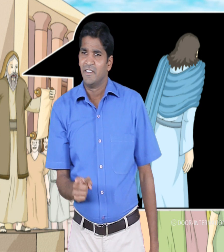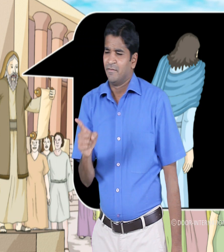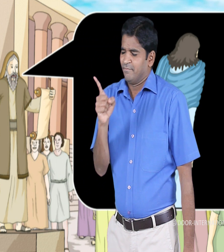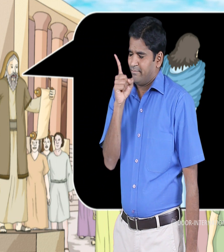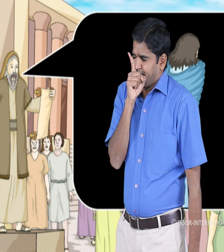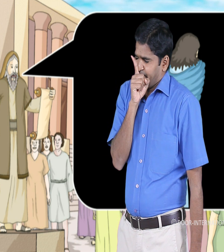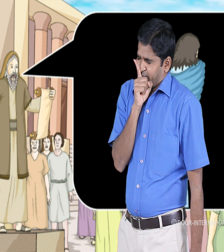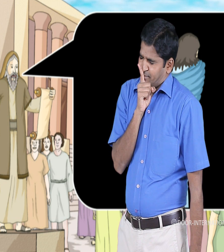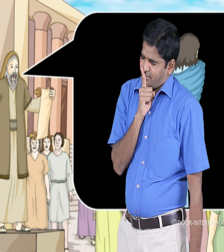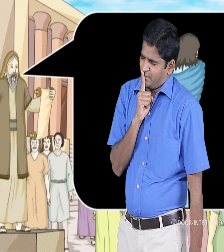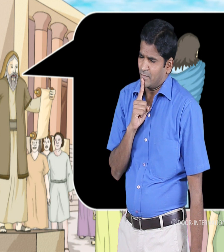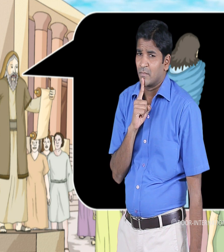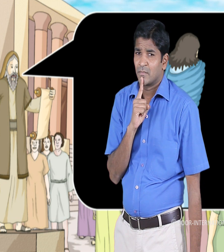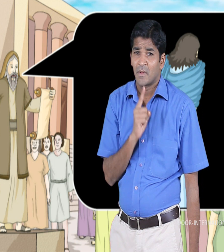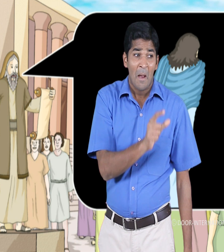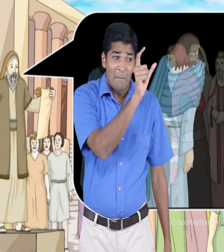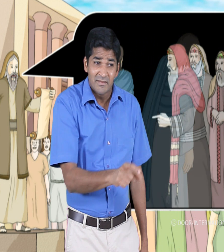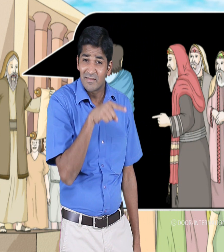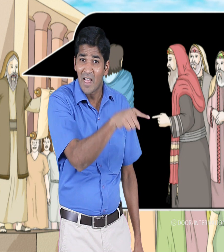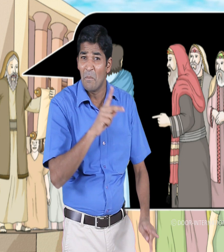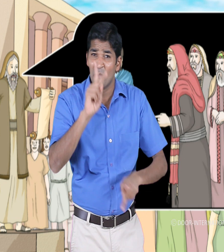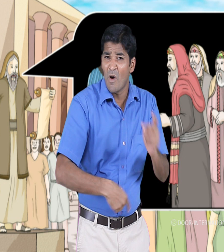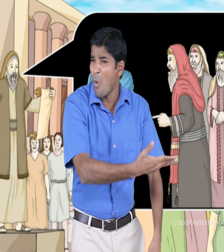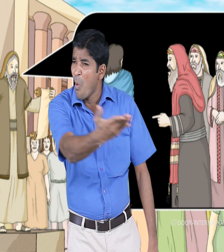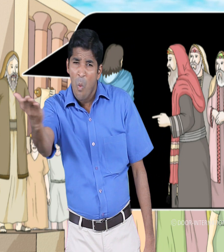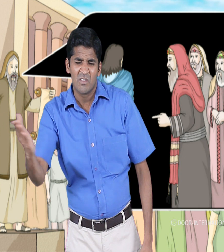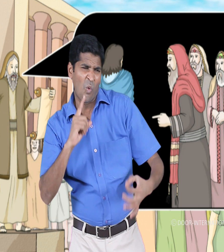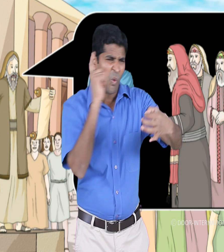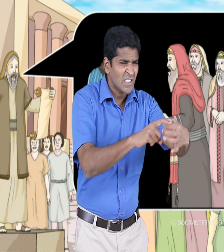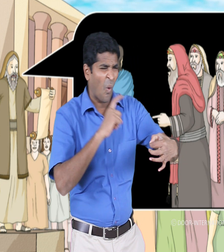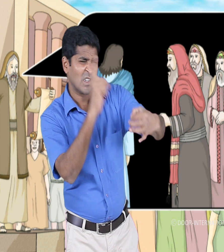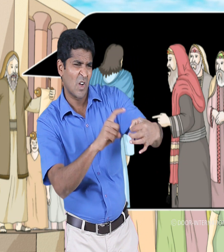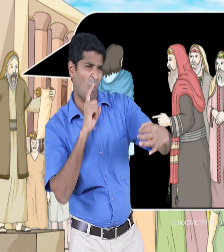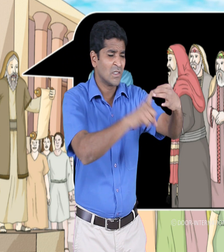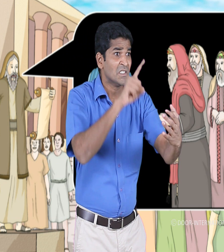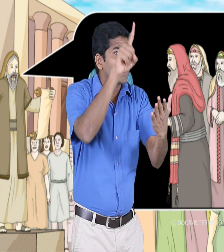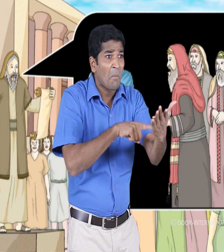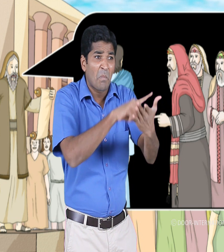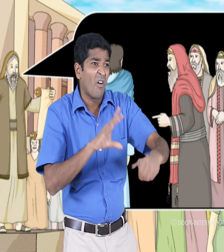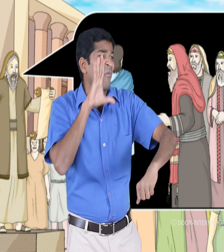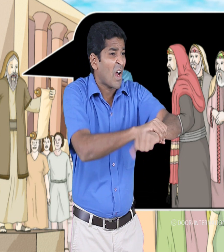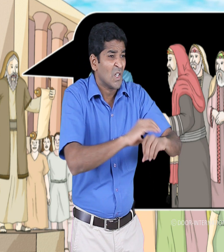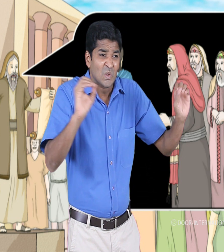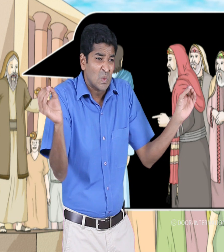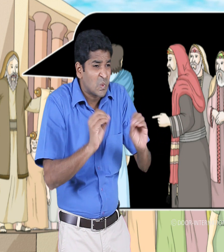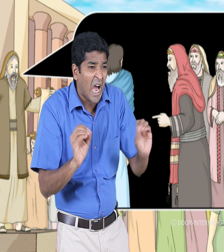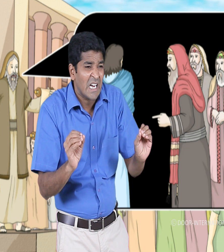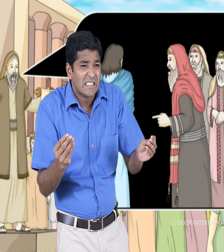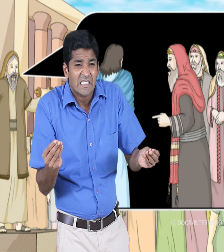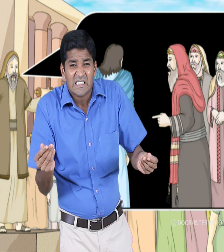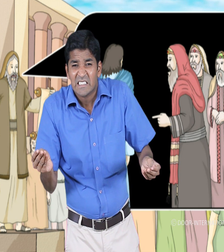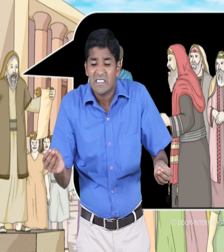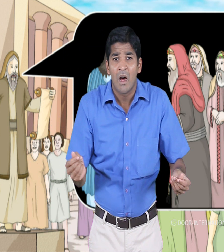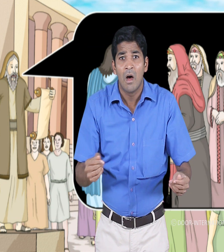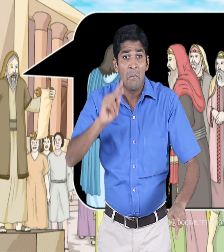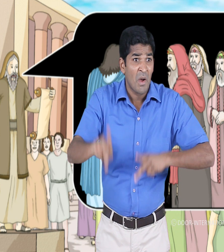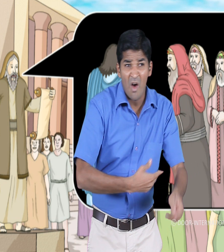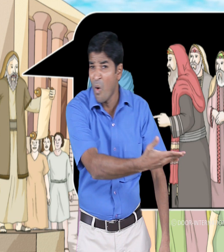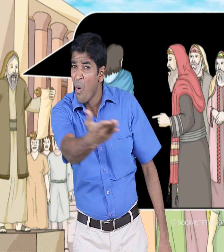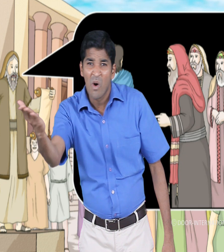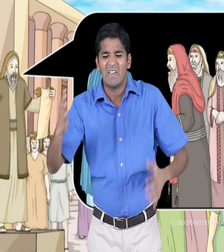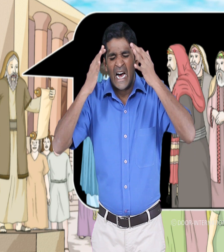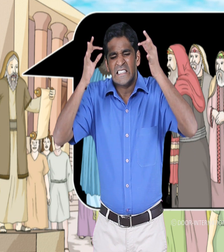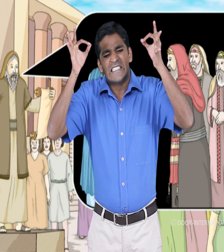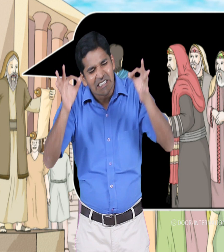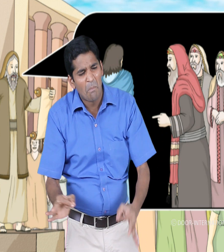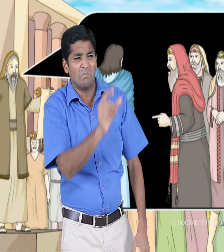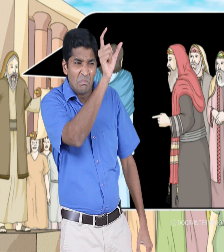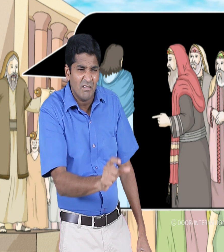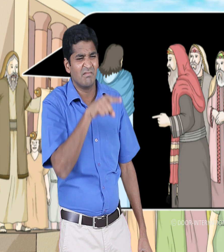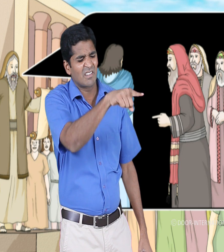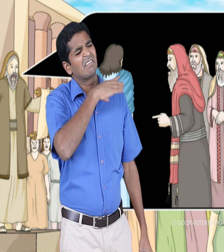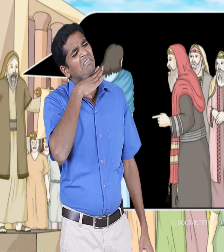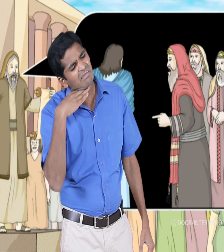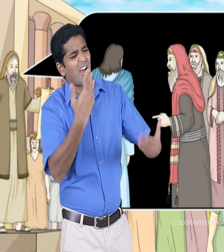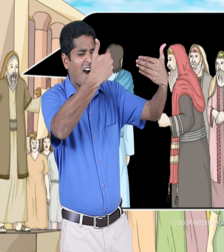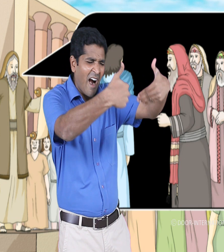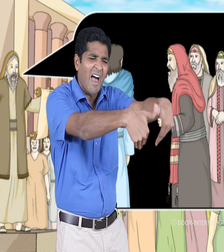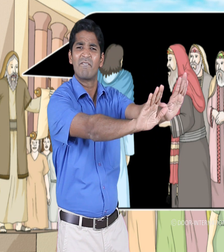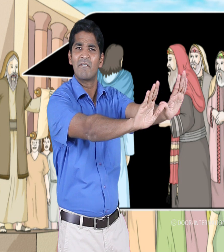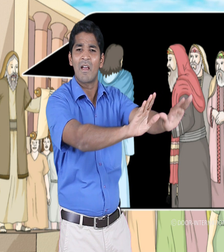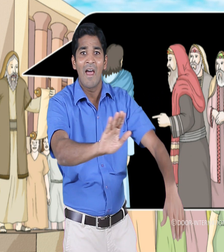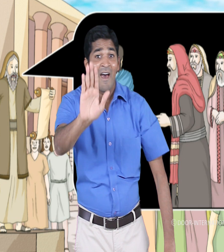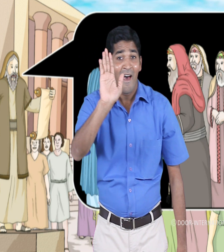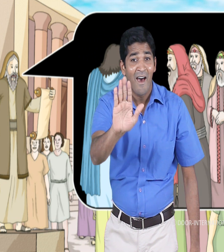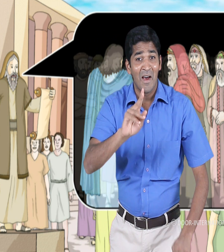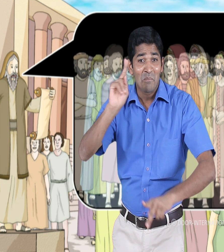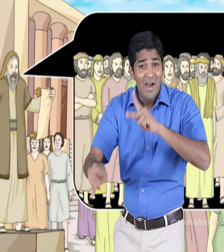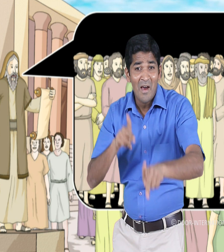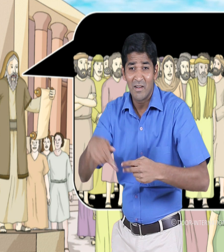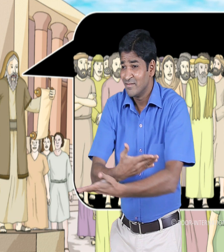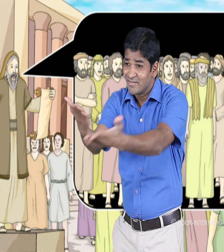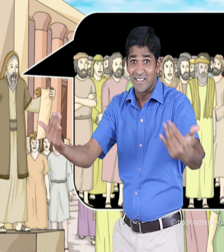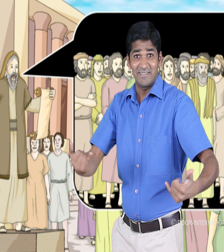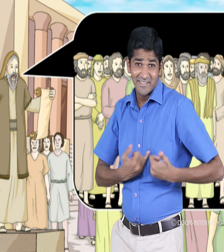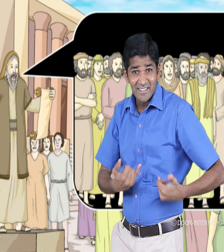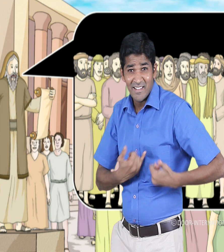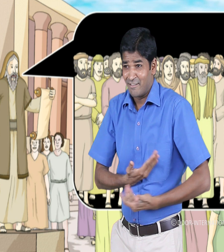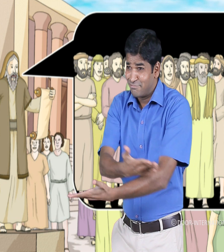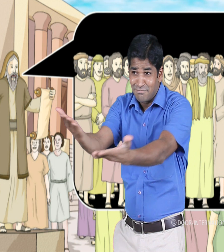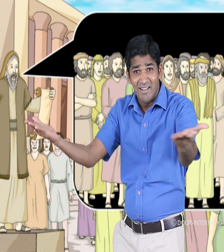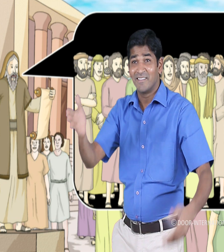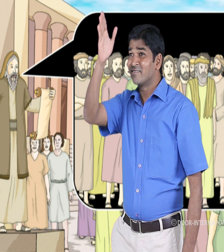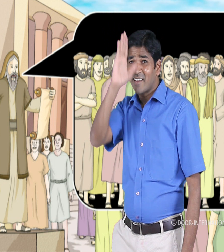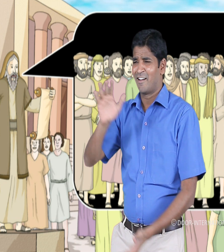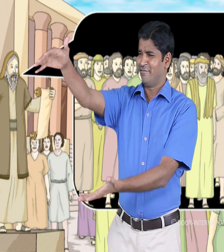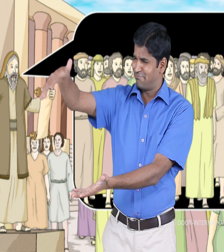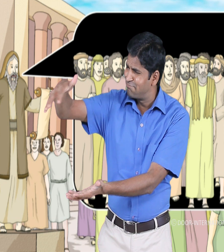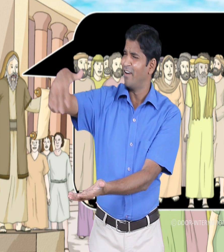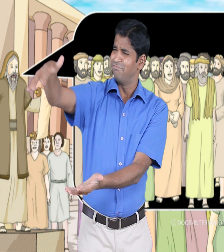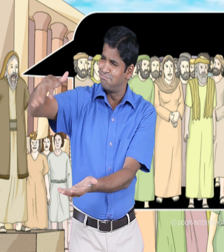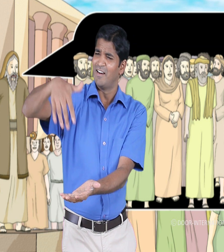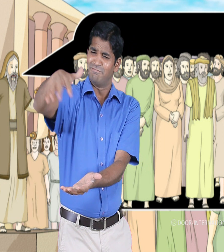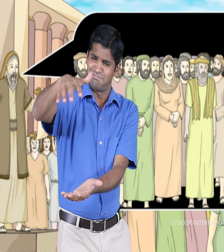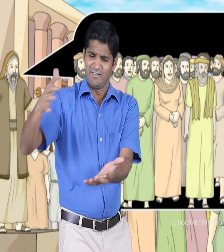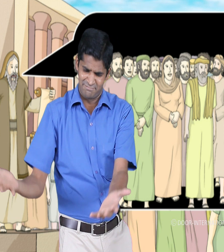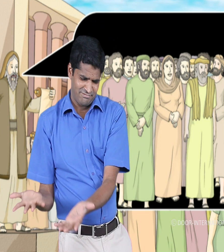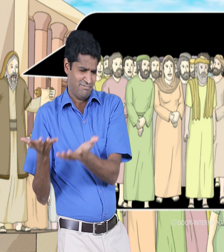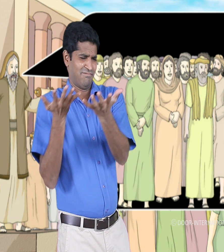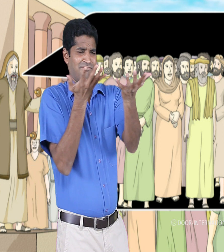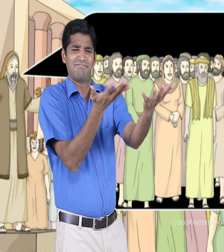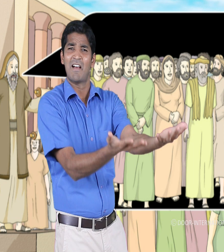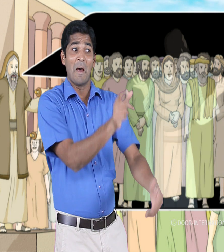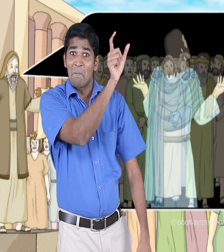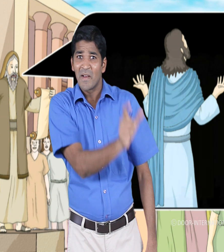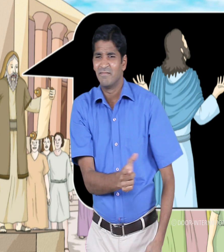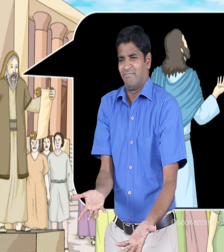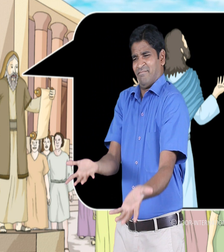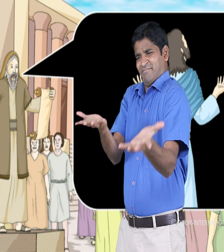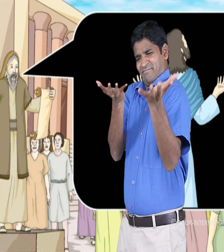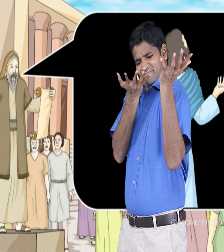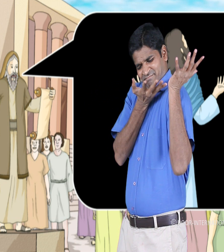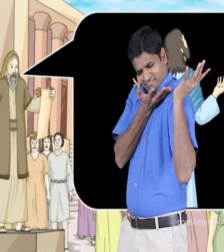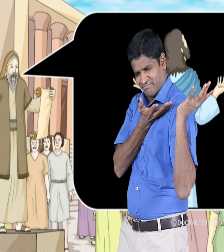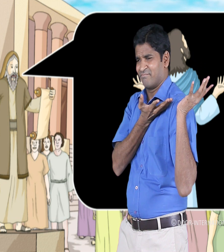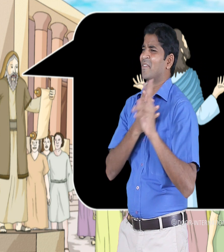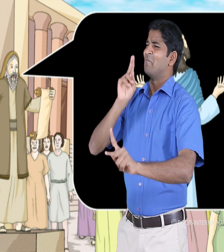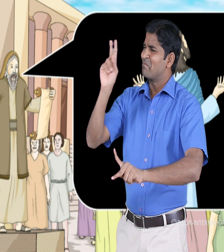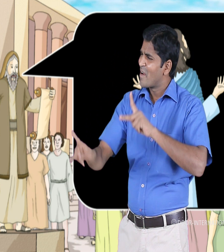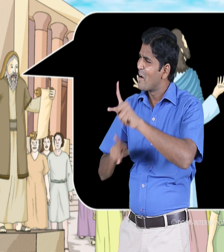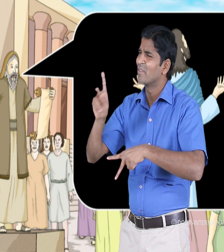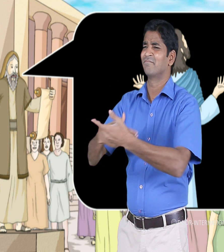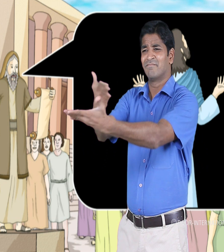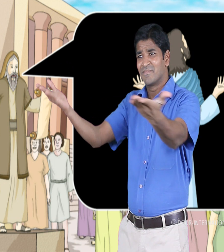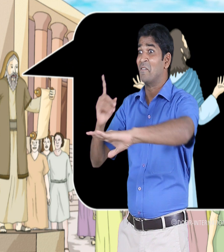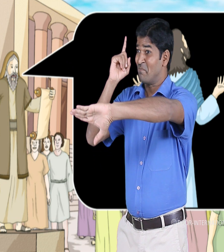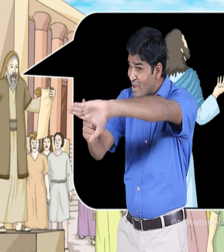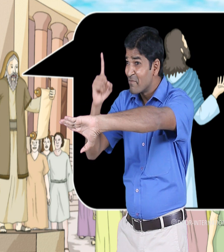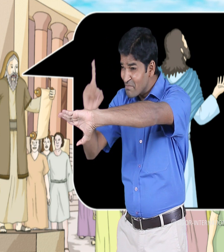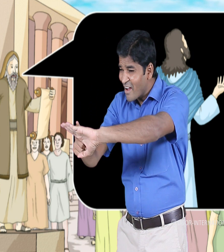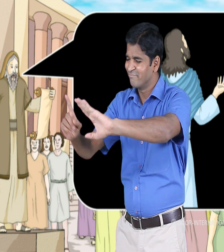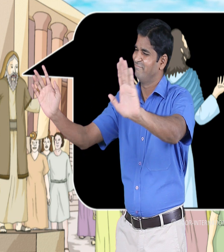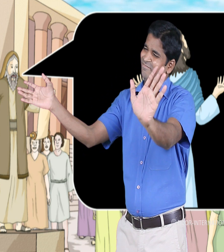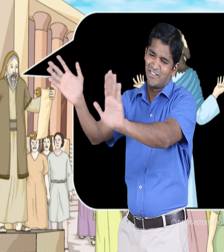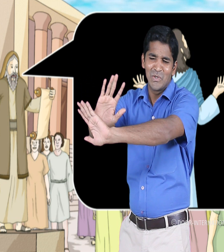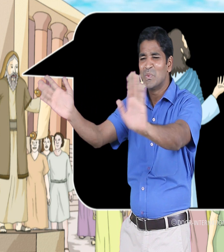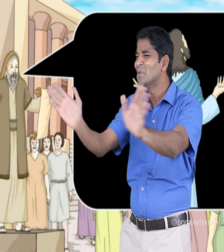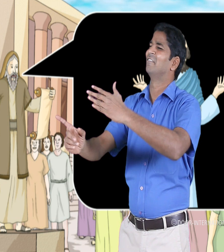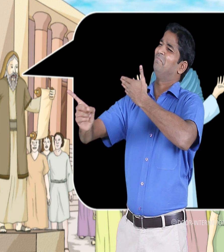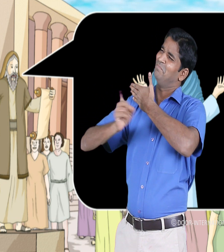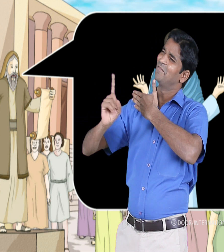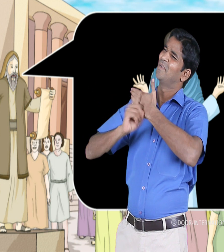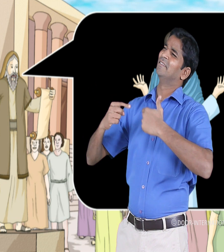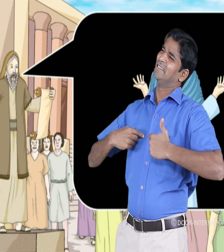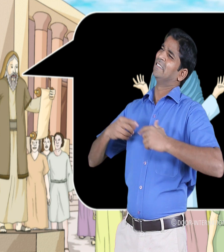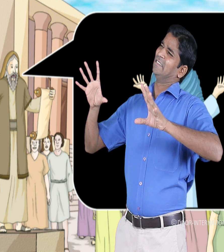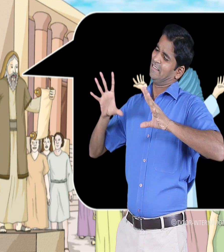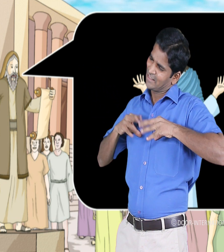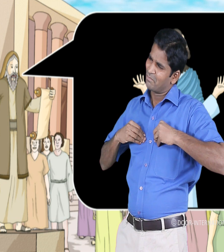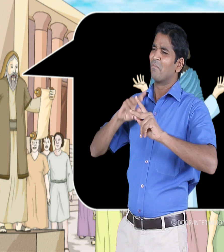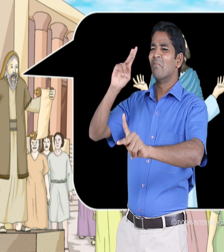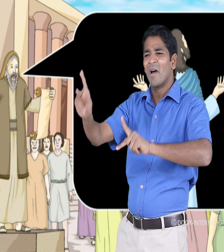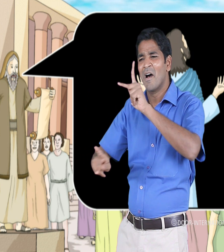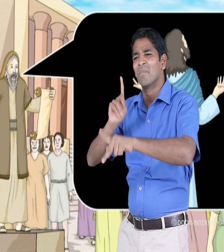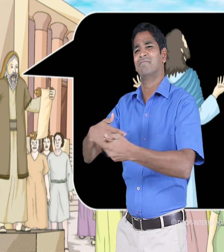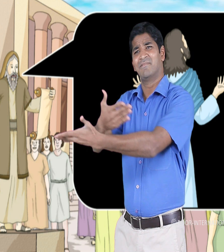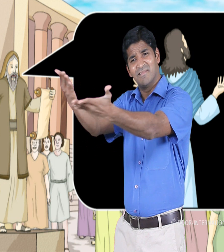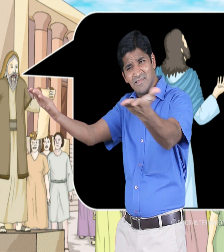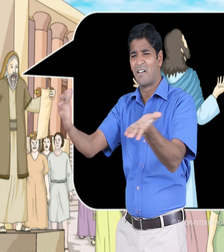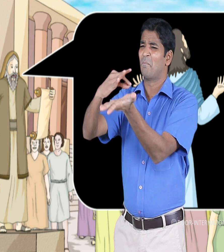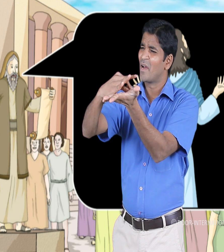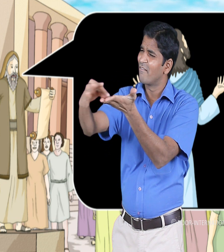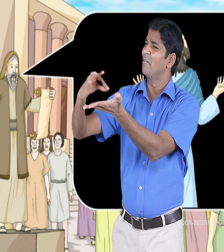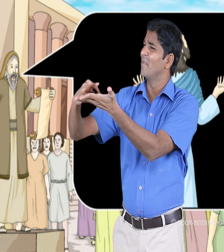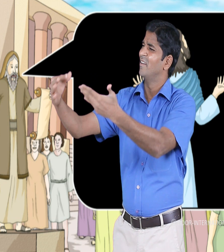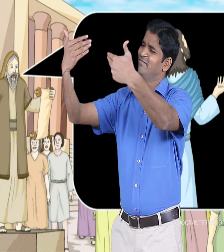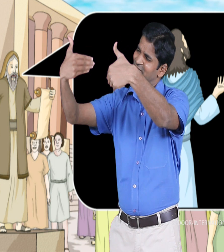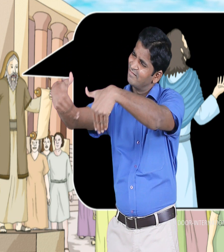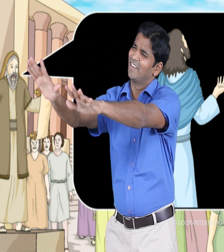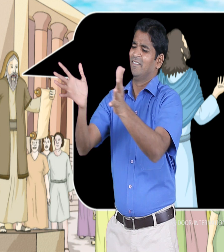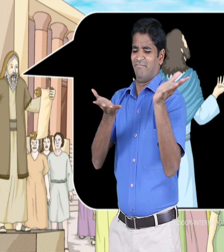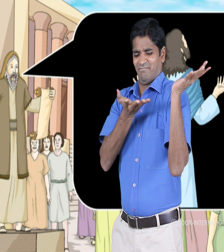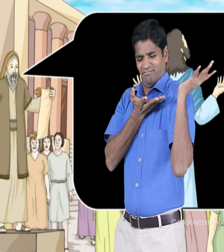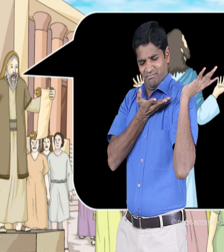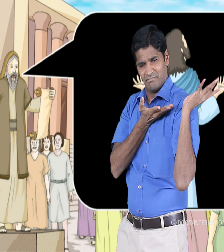He was led like a lamb to the slaughter, and as a sheep before her shearers is silent, so He did not open His mouth.